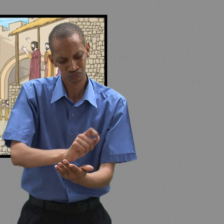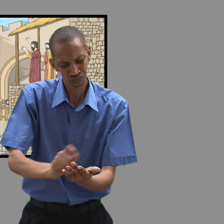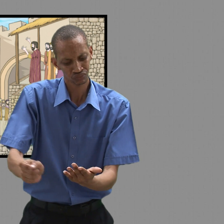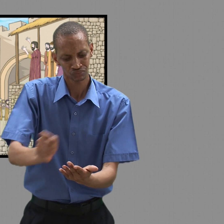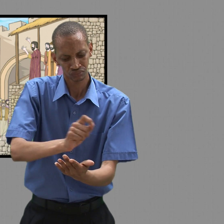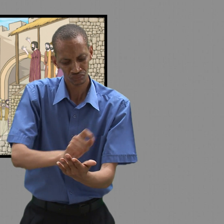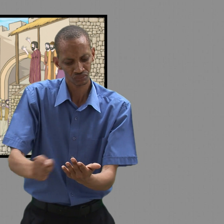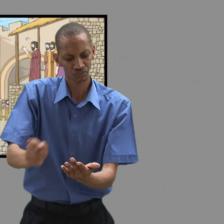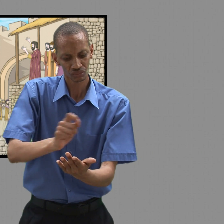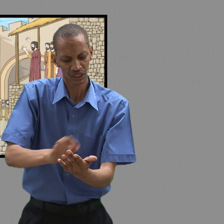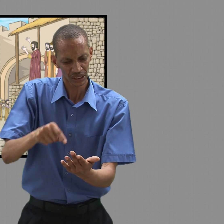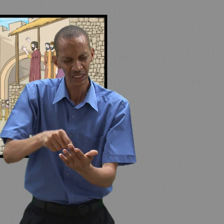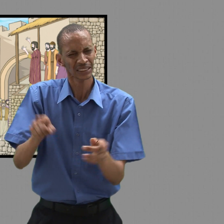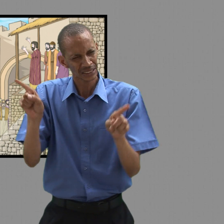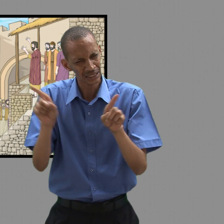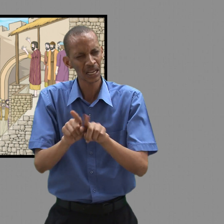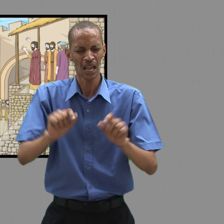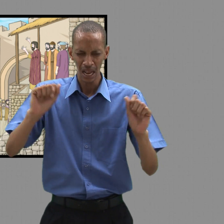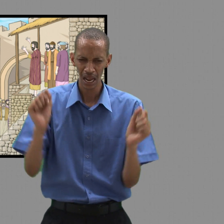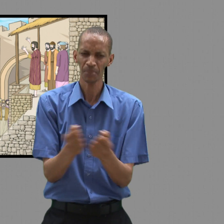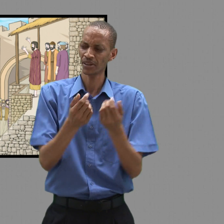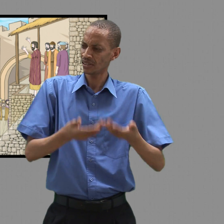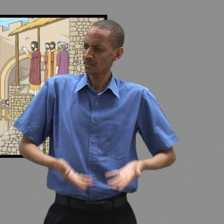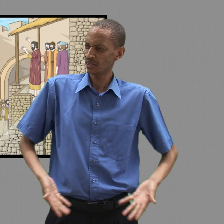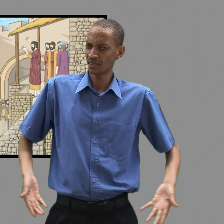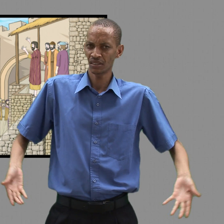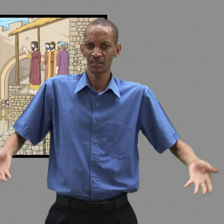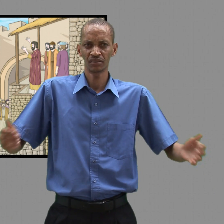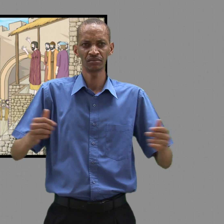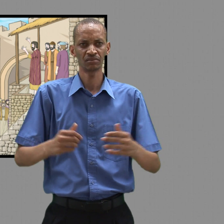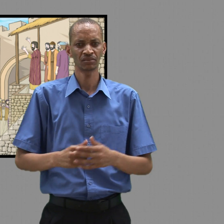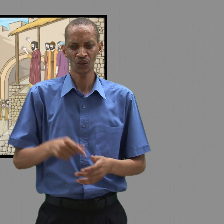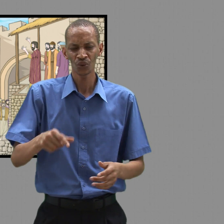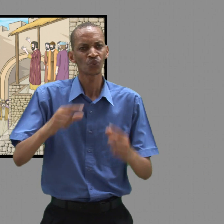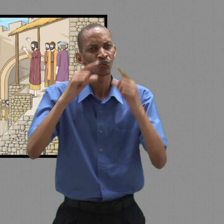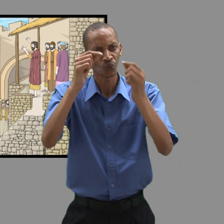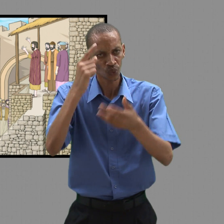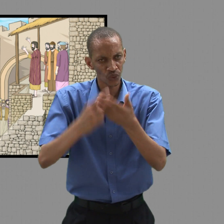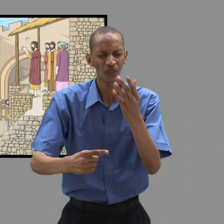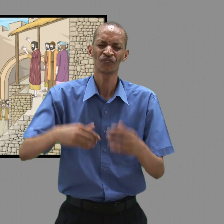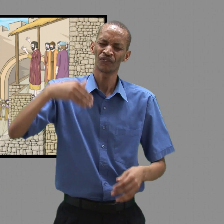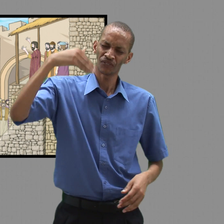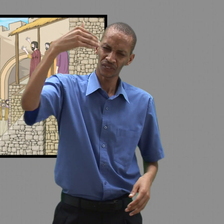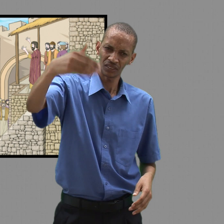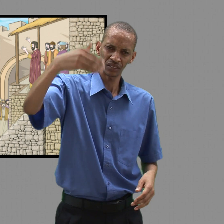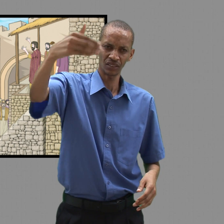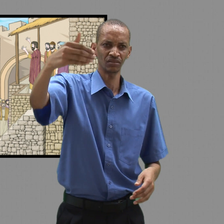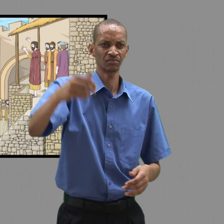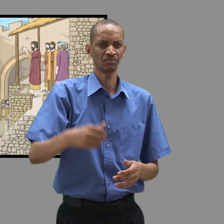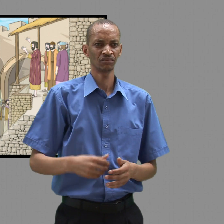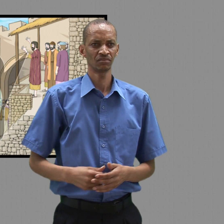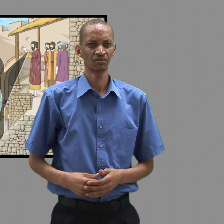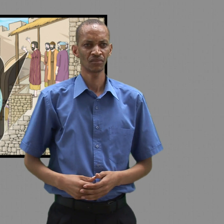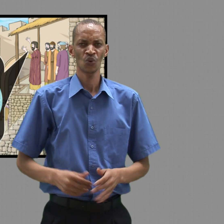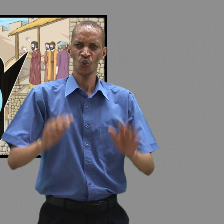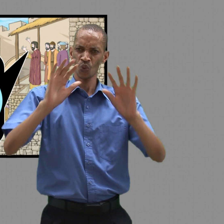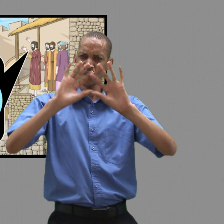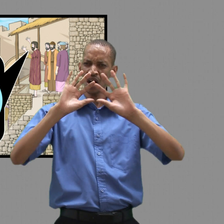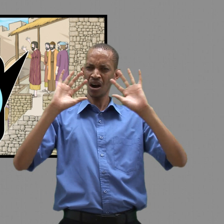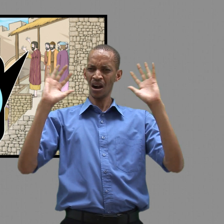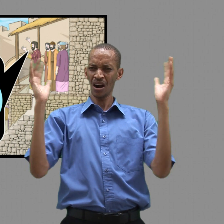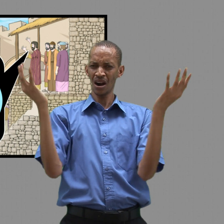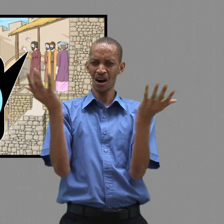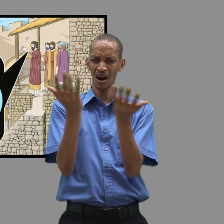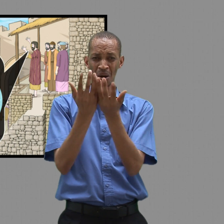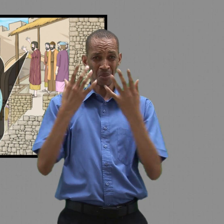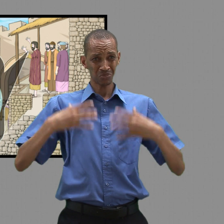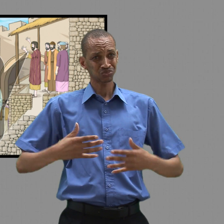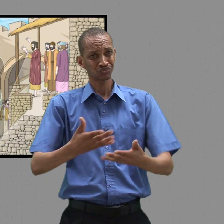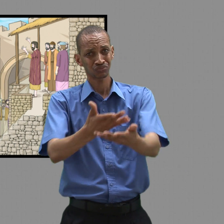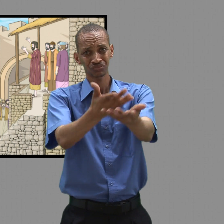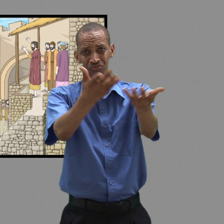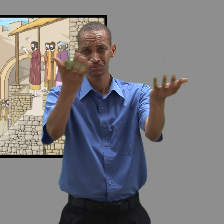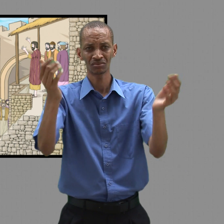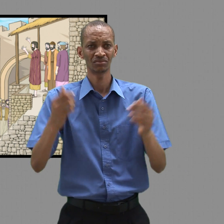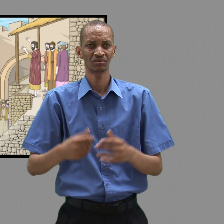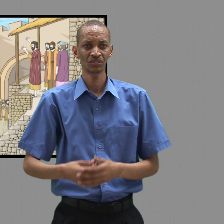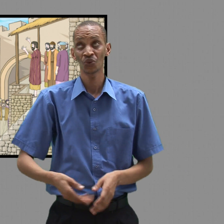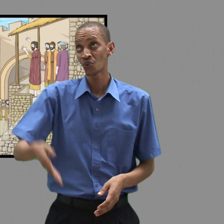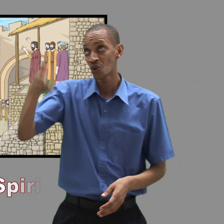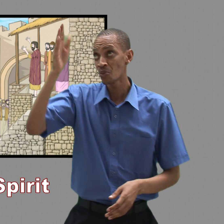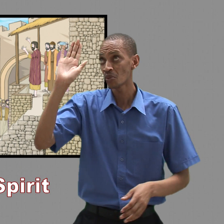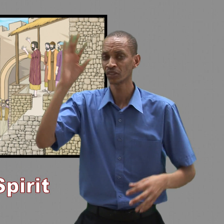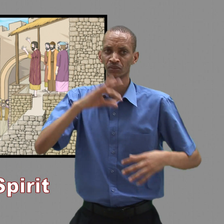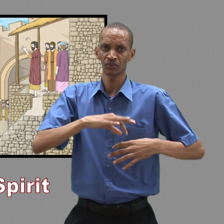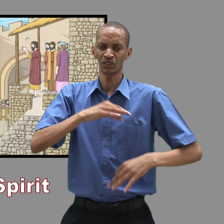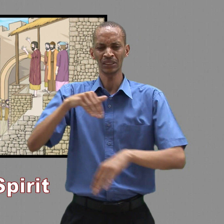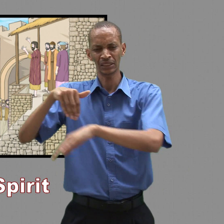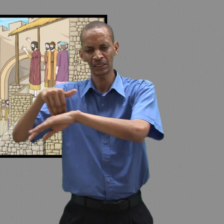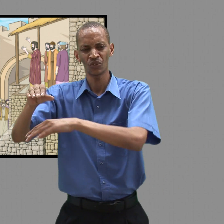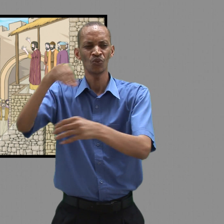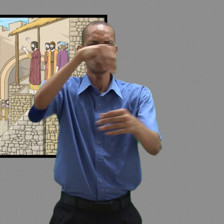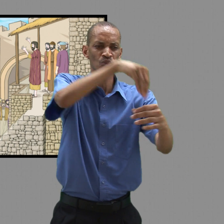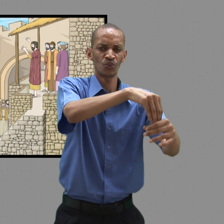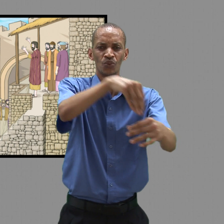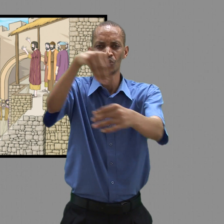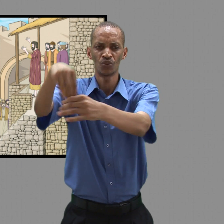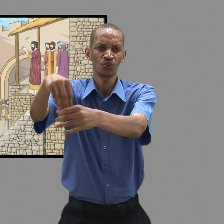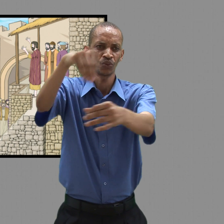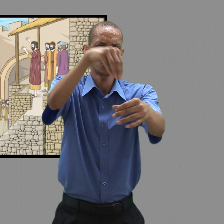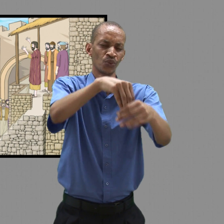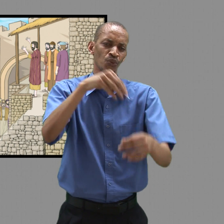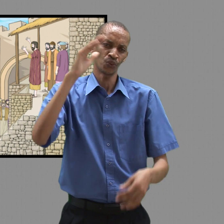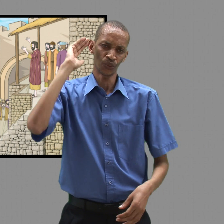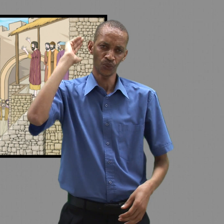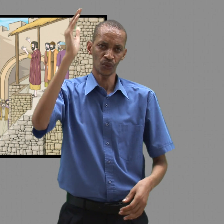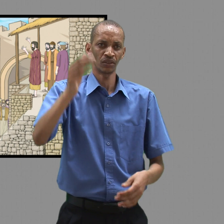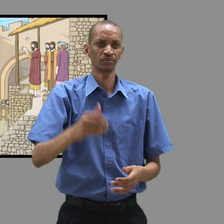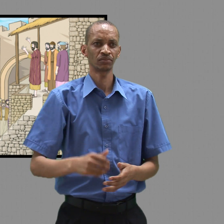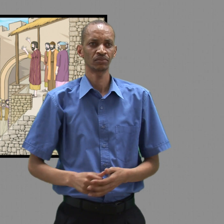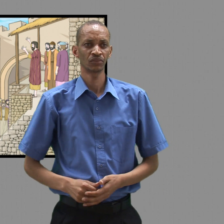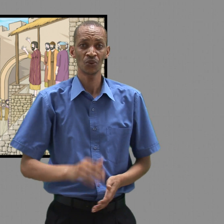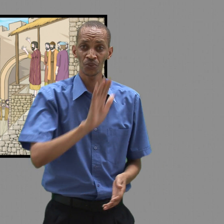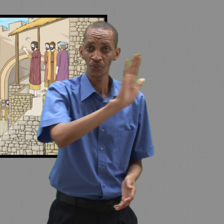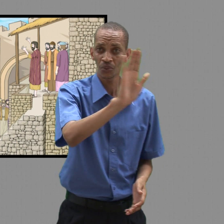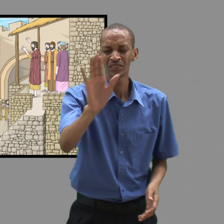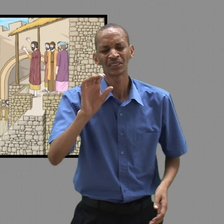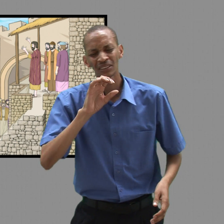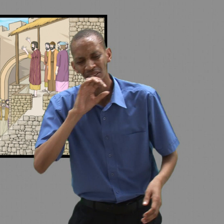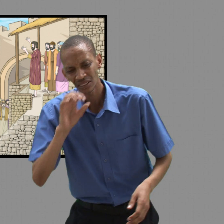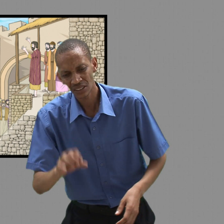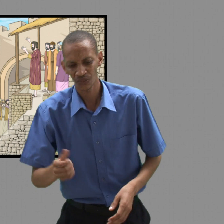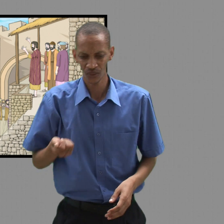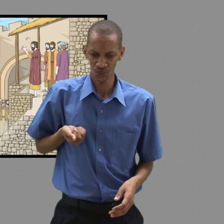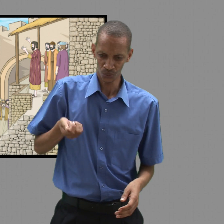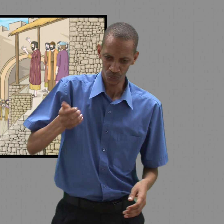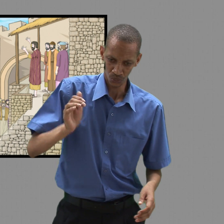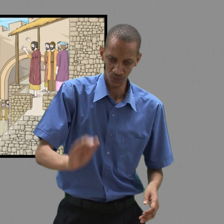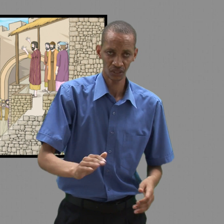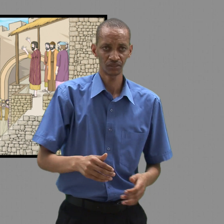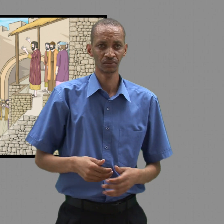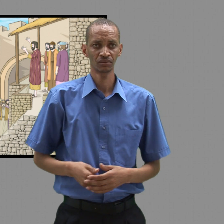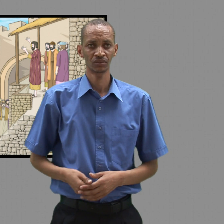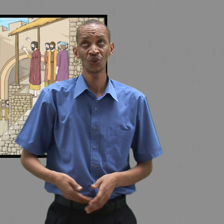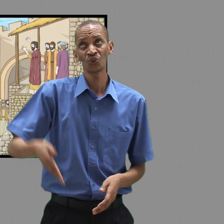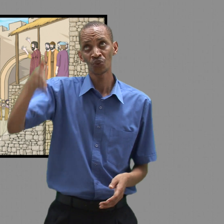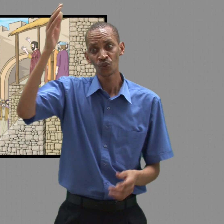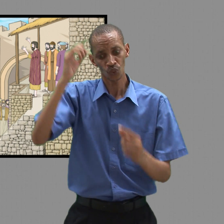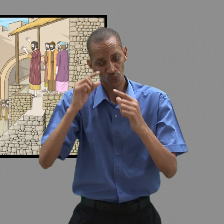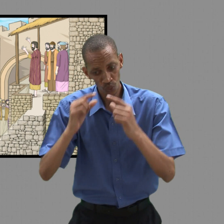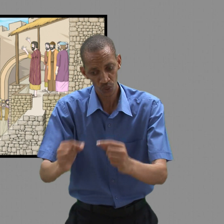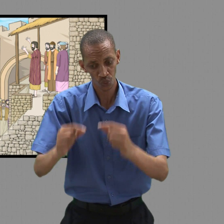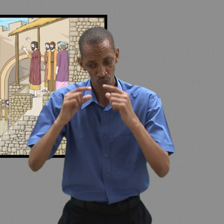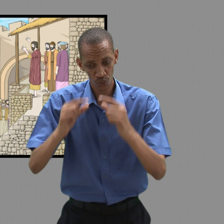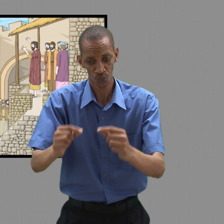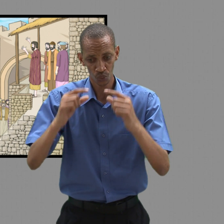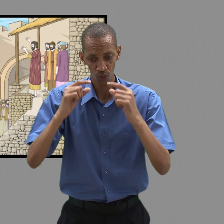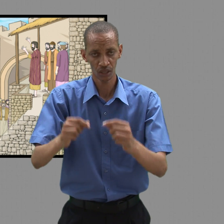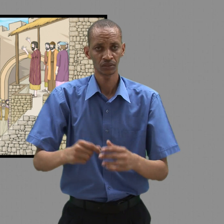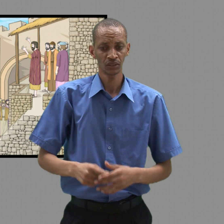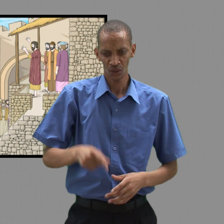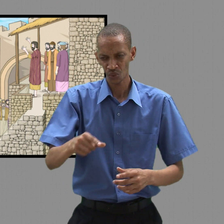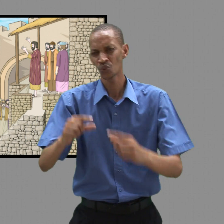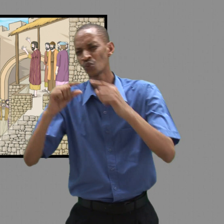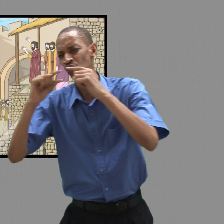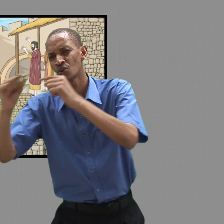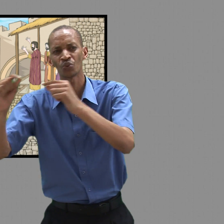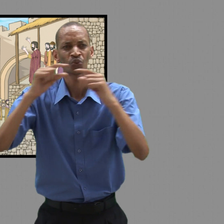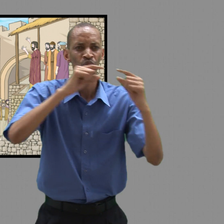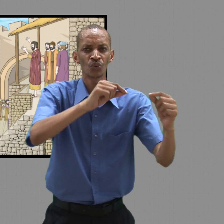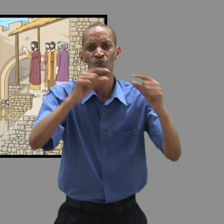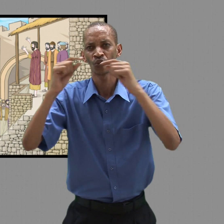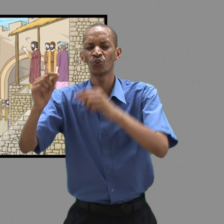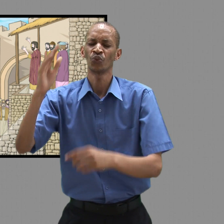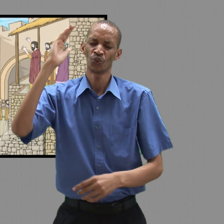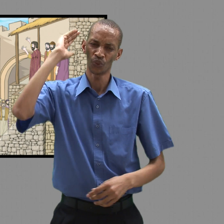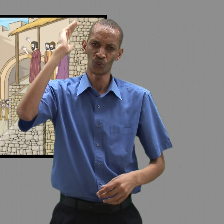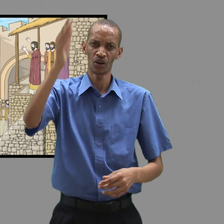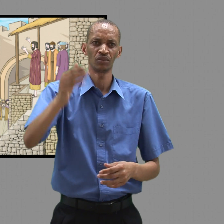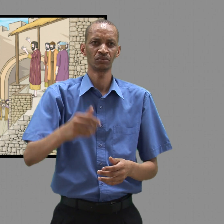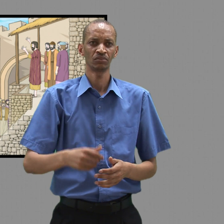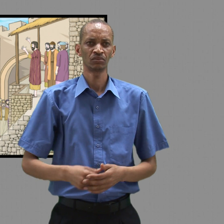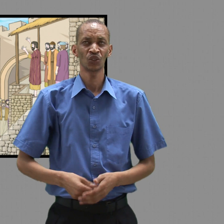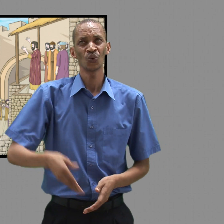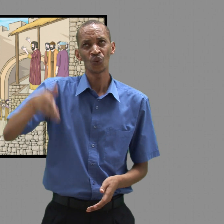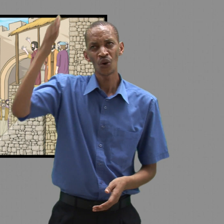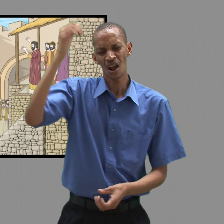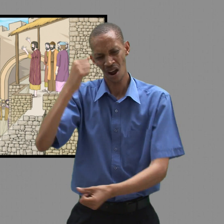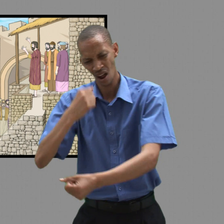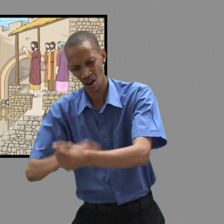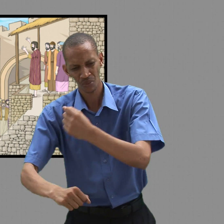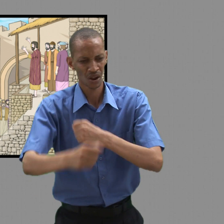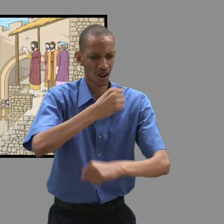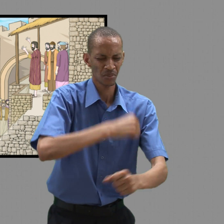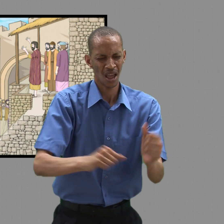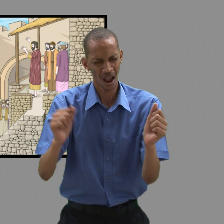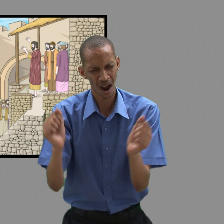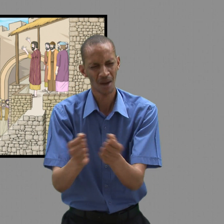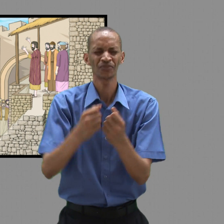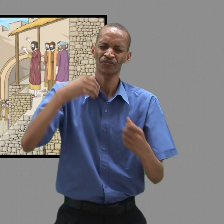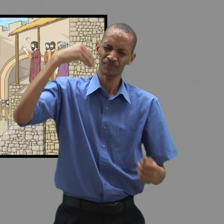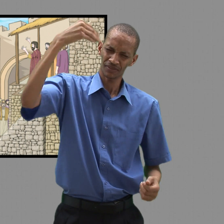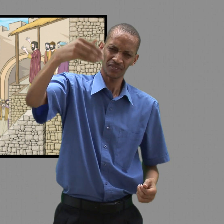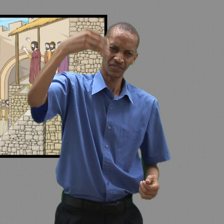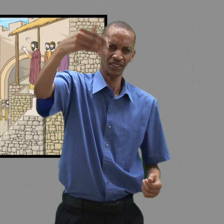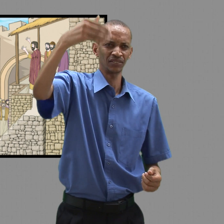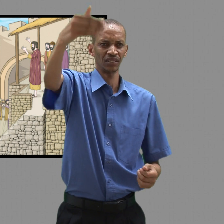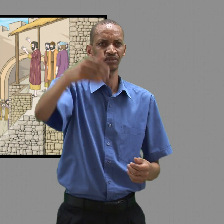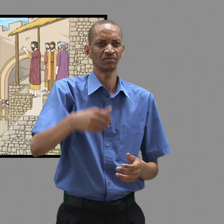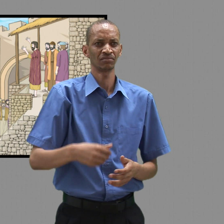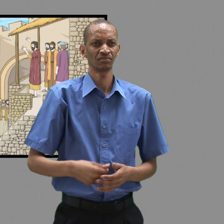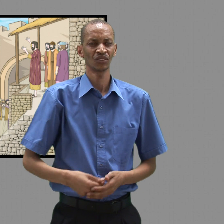No, this is what was spoken by the prophet Joel: ‘In the last days, God says, I will pour out My Spirit on all people.